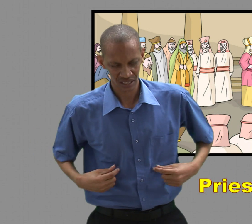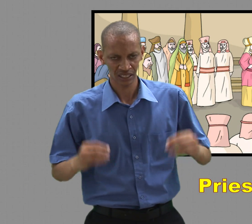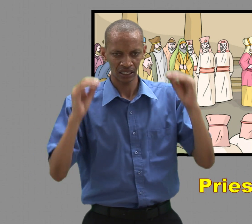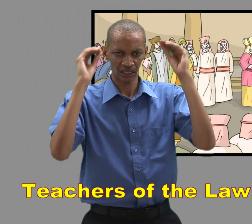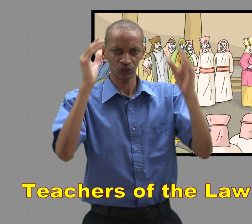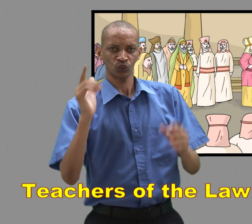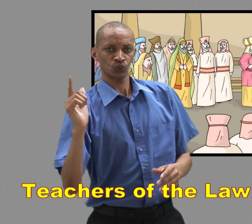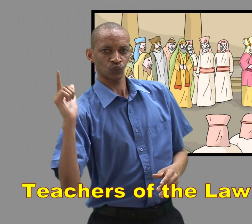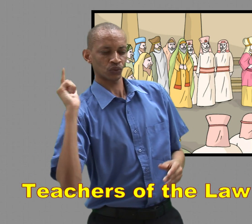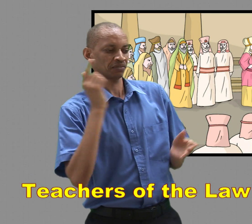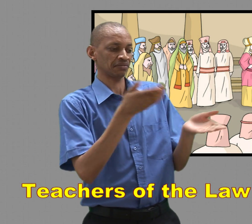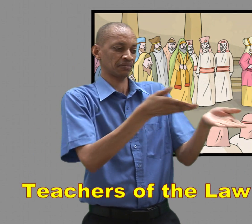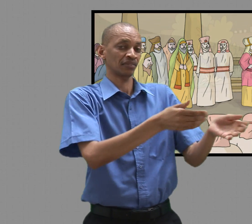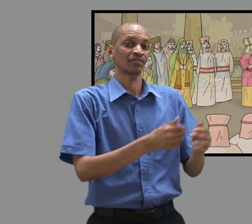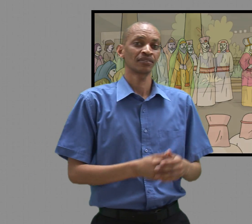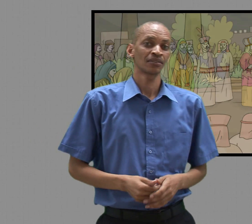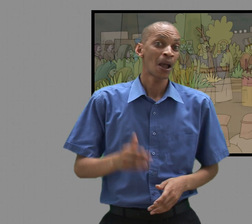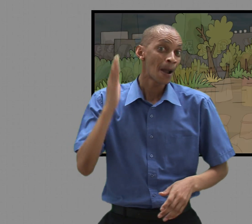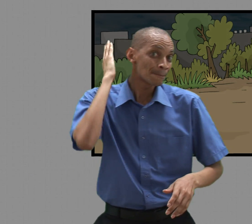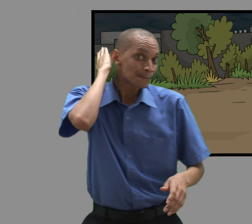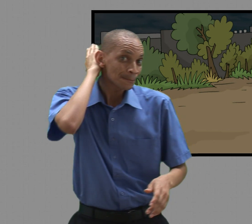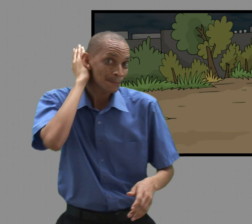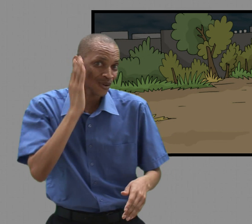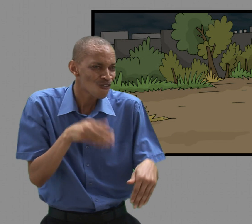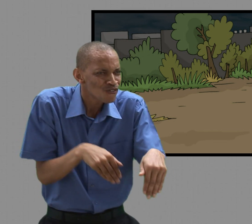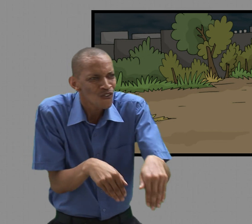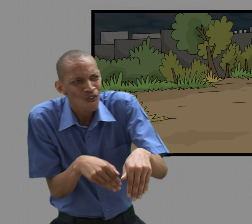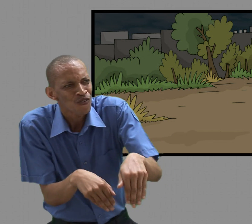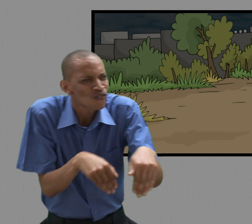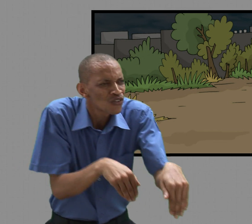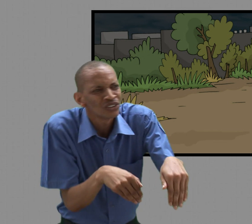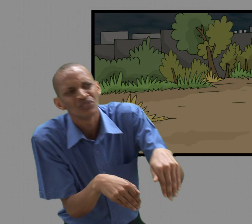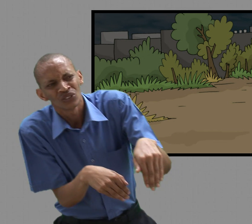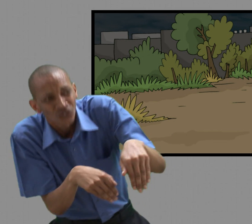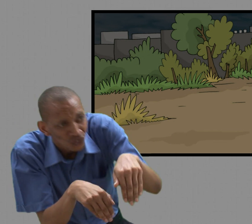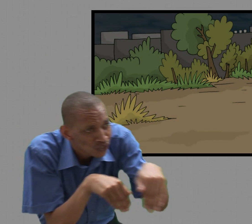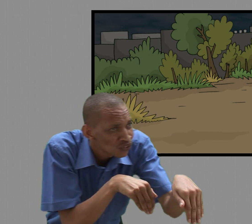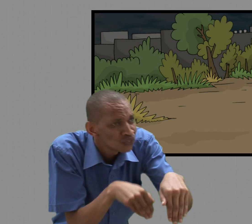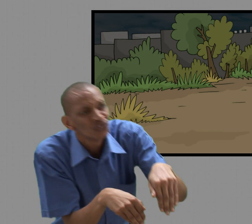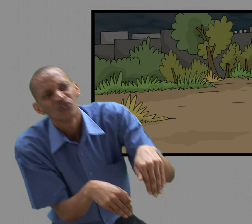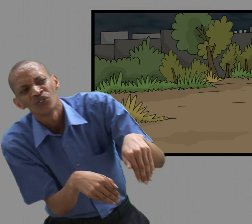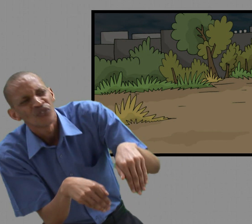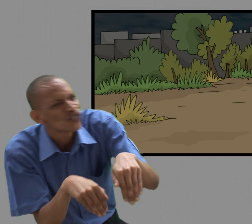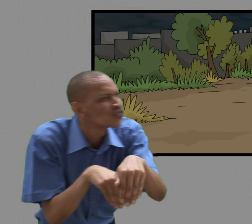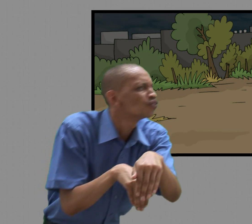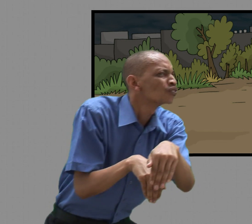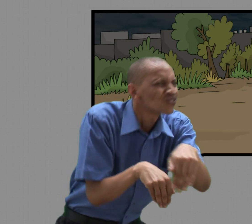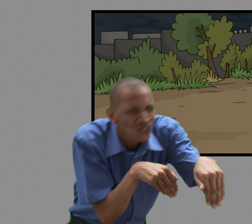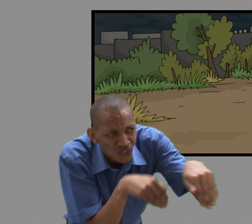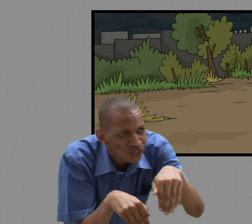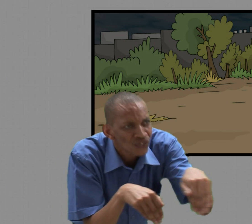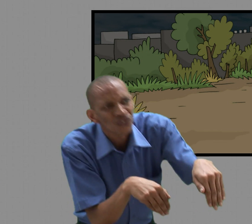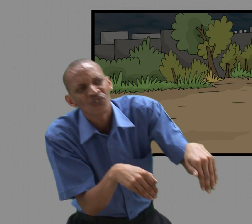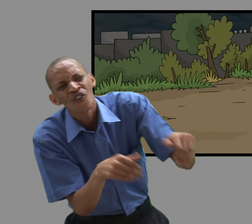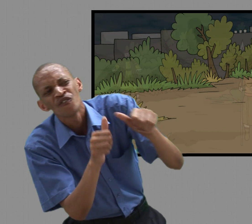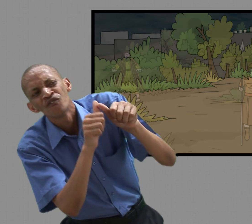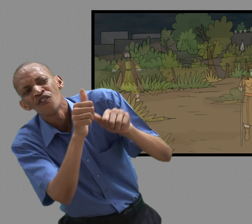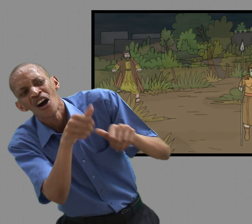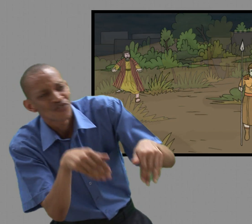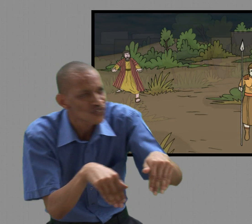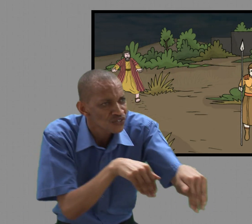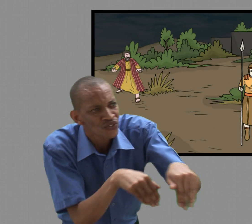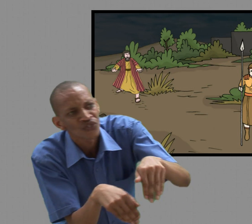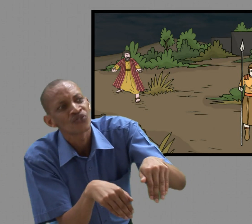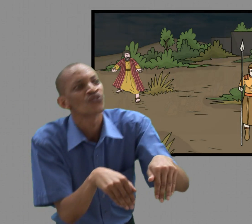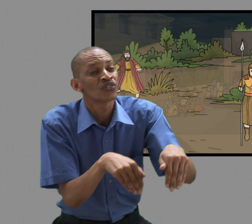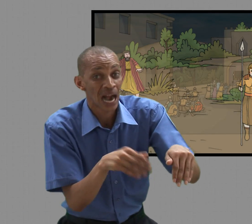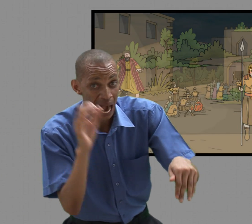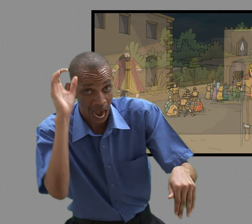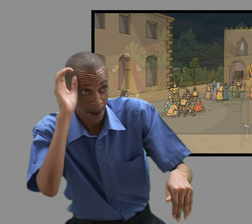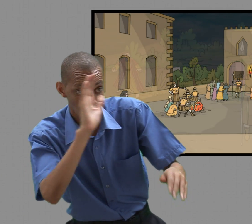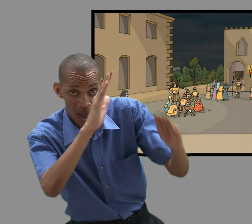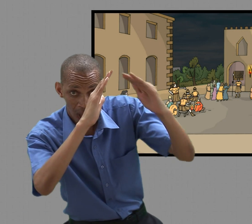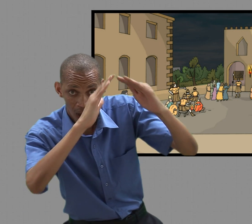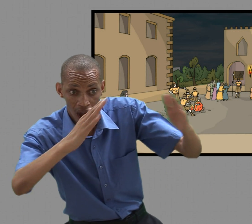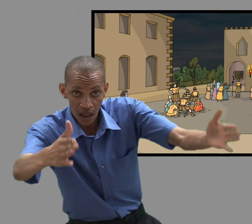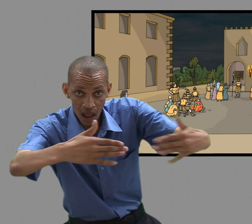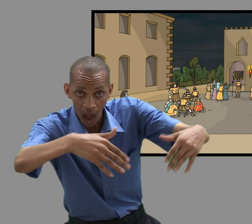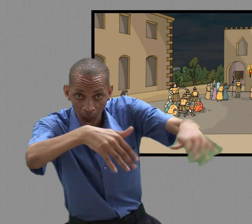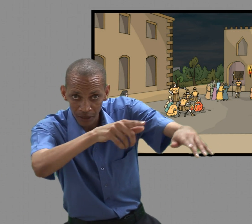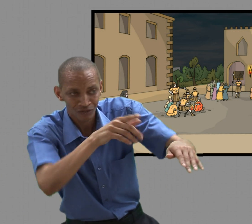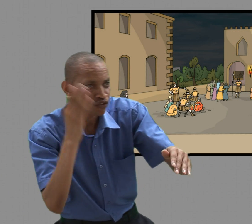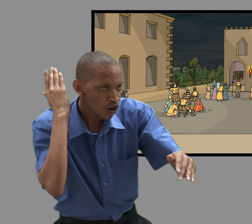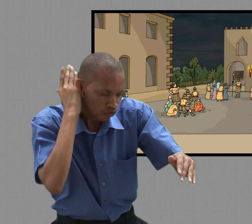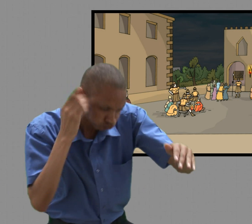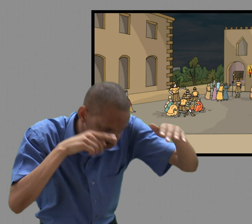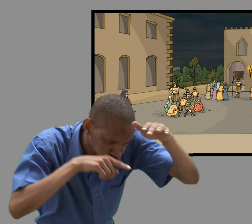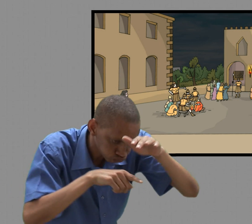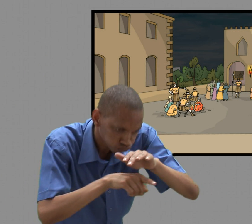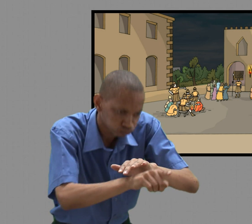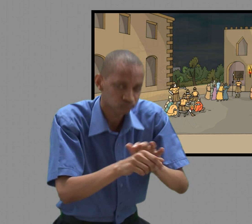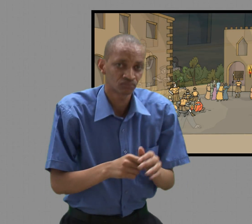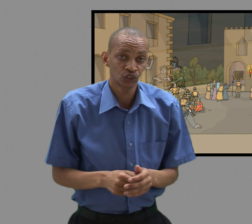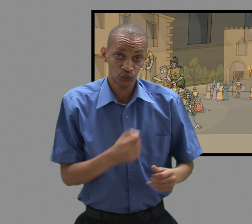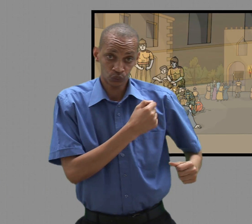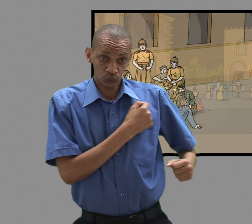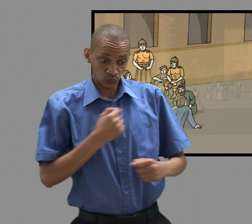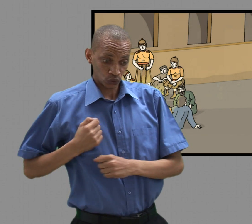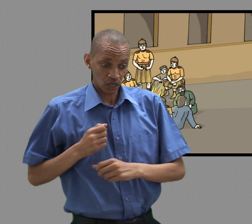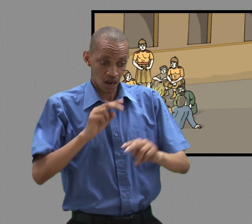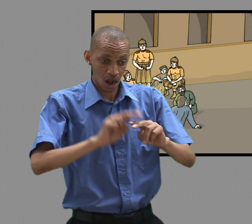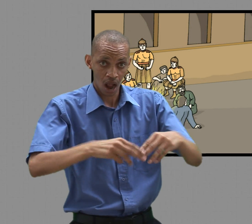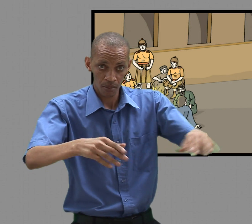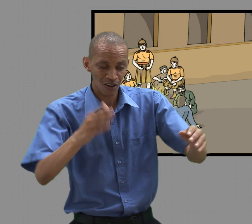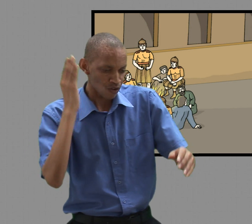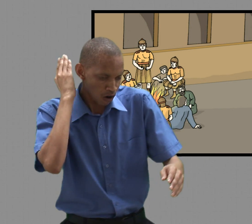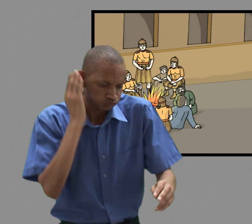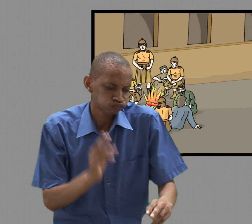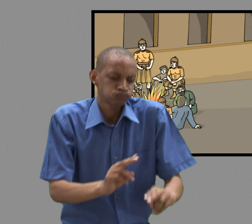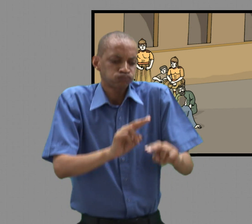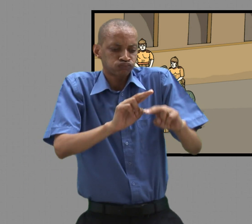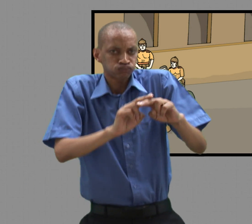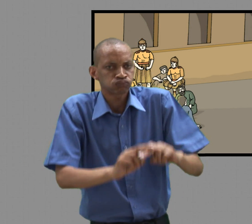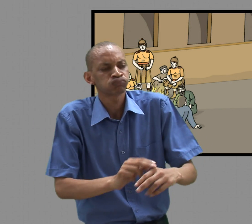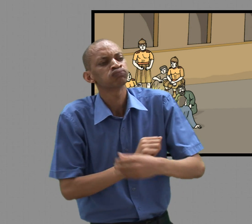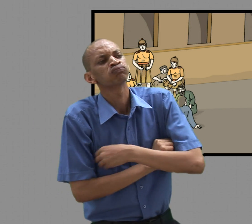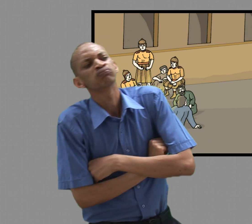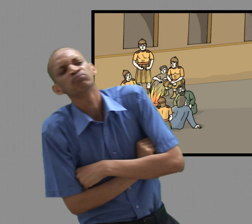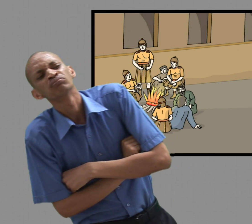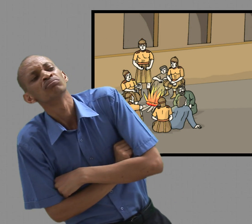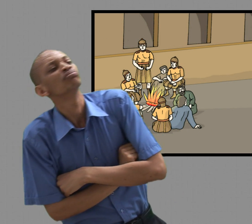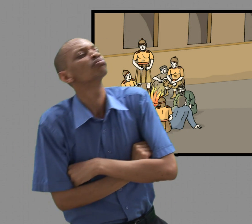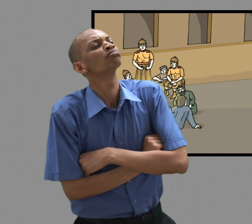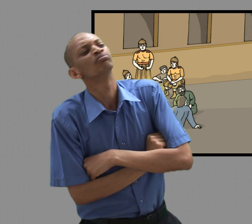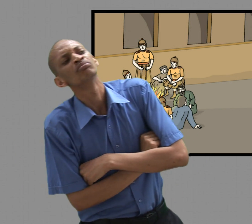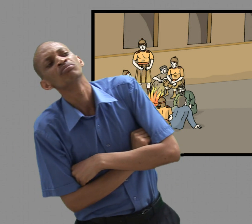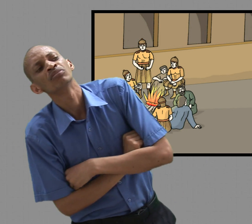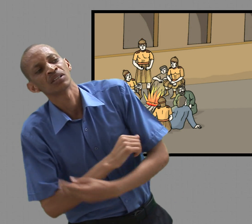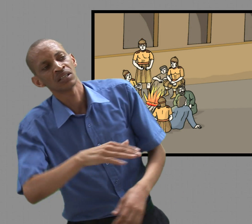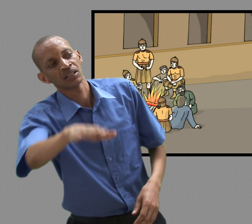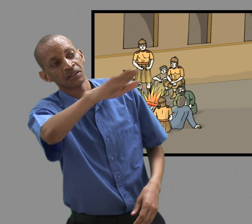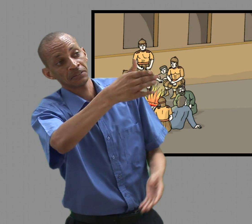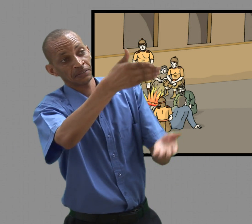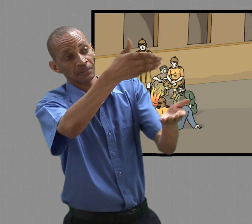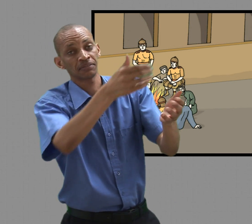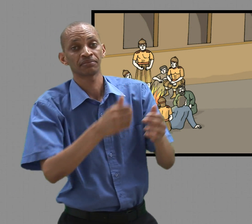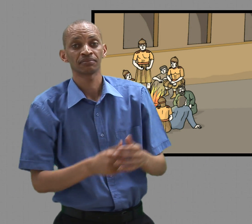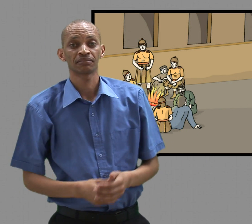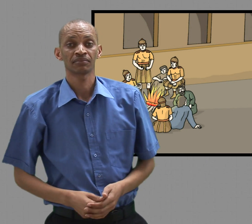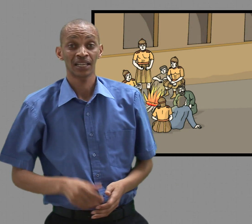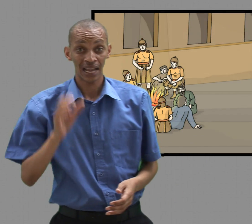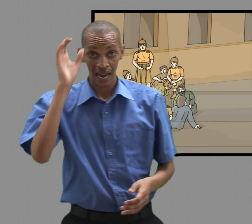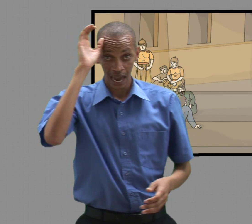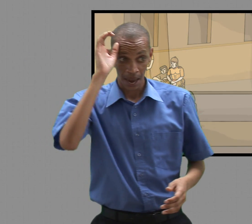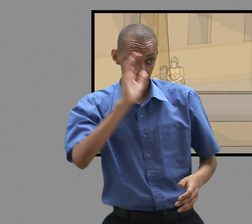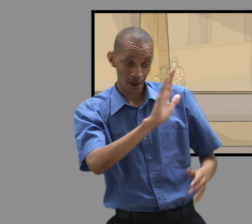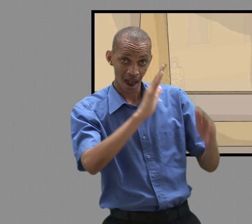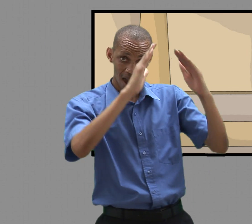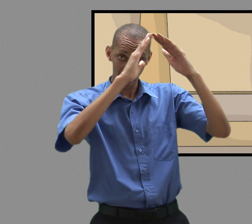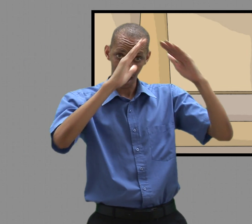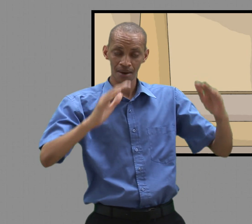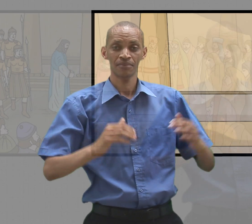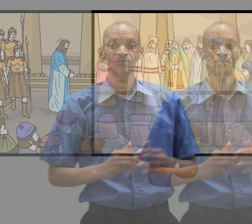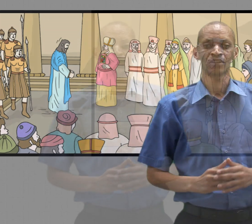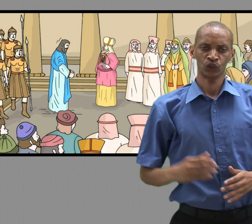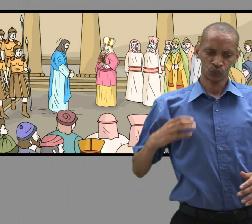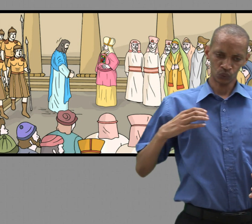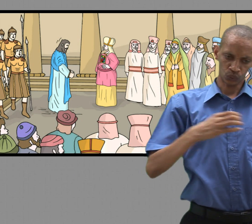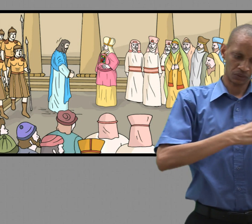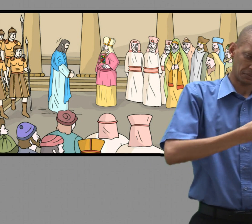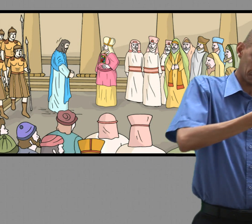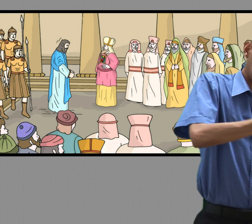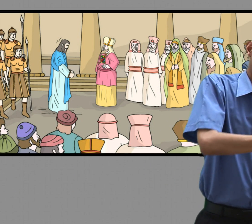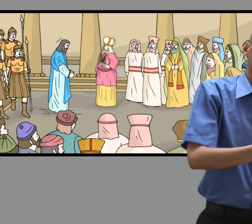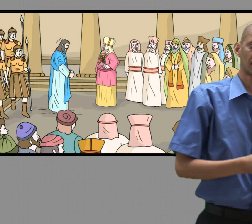But Peter followed Him at a distance, right up to the courtyard of the high priest. And he went in and sat down with the guards to see the outcome.